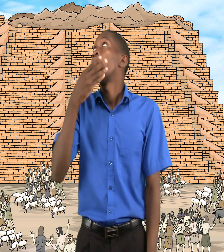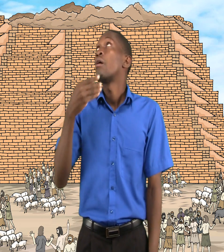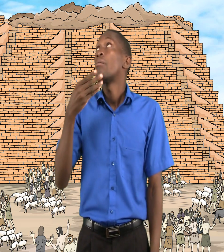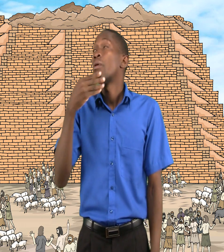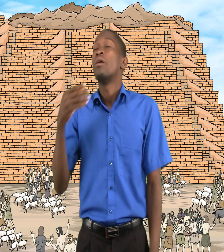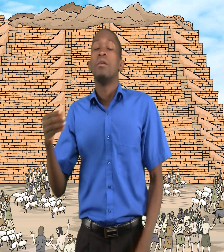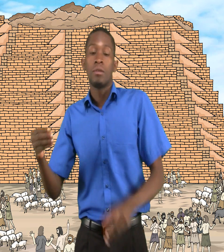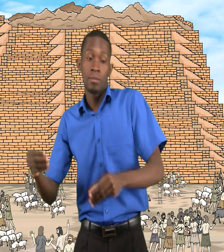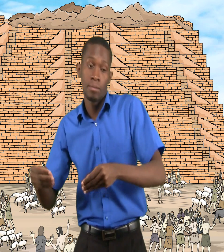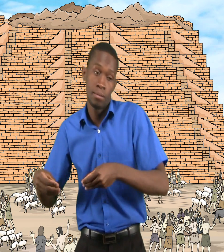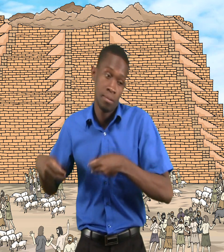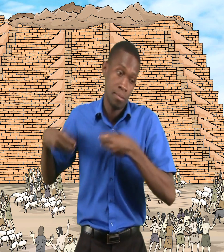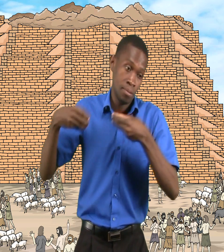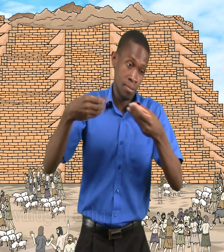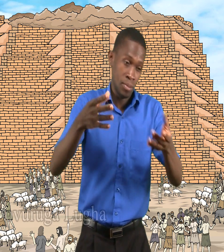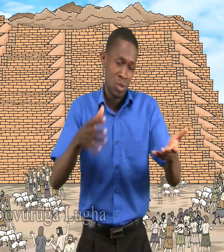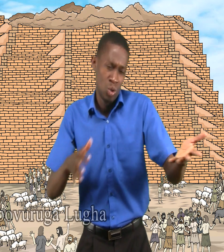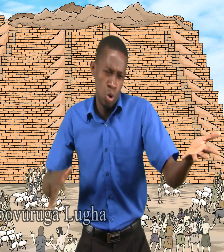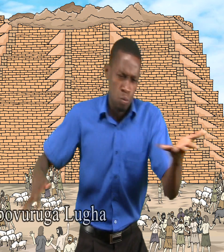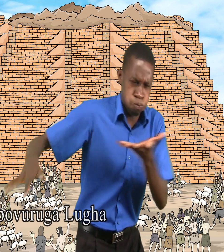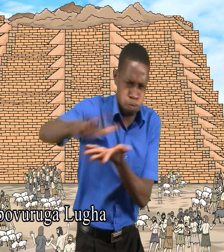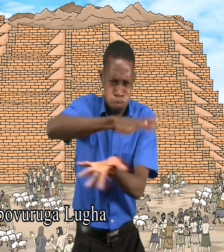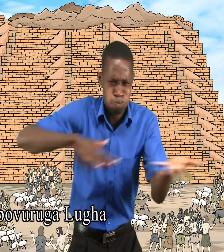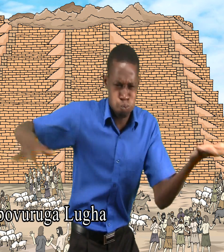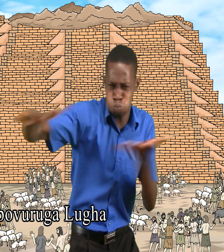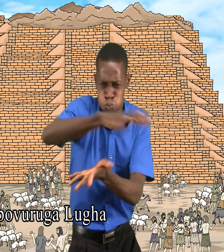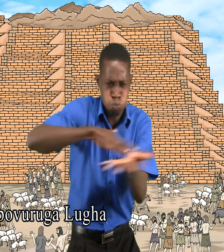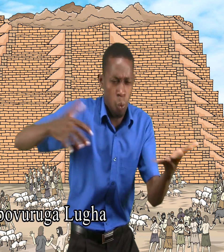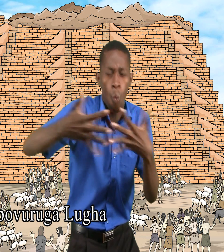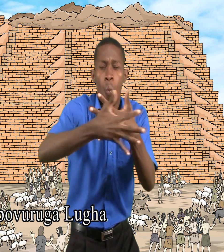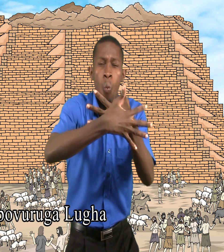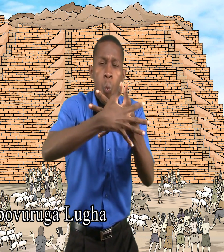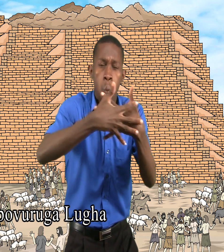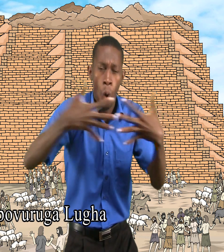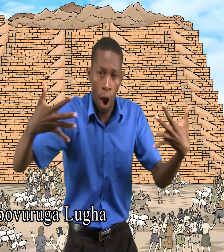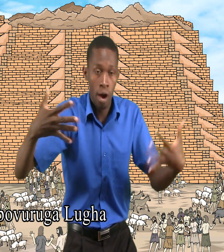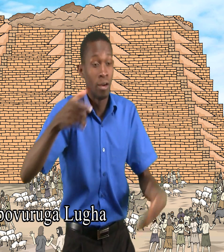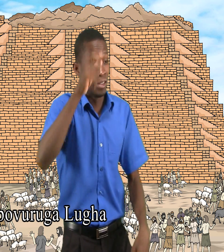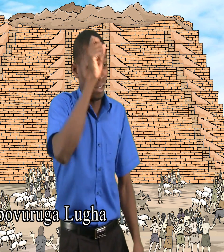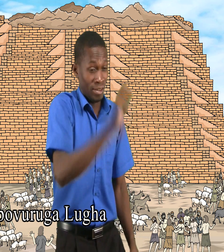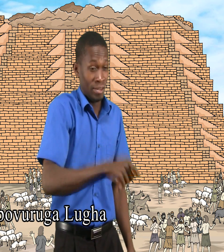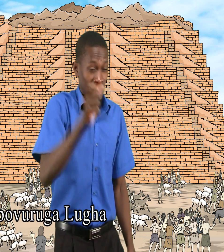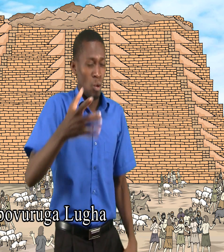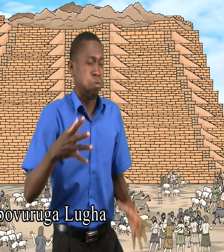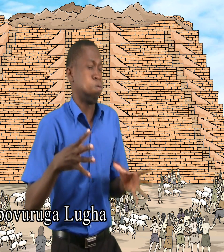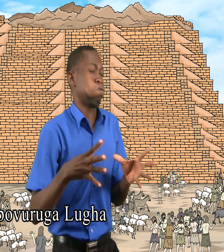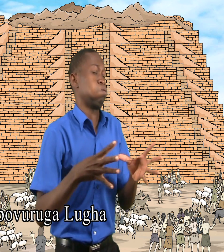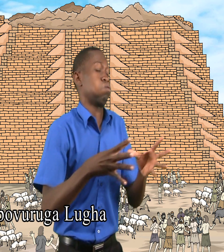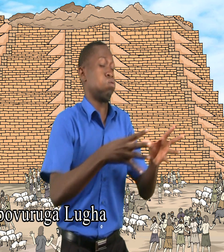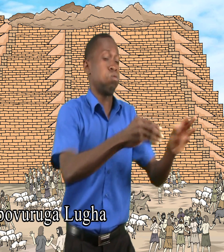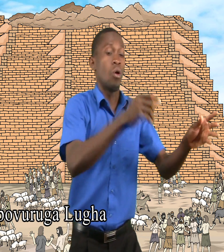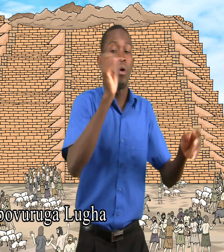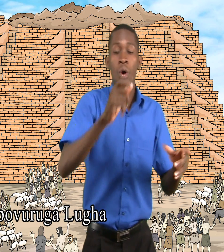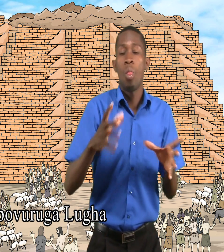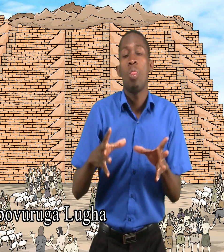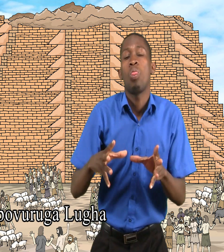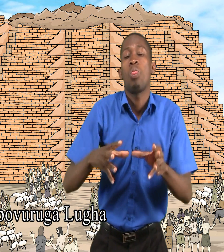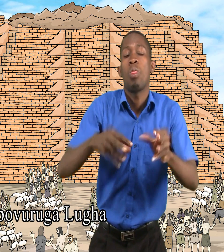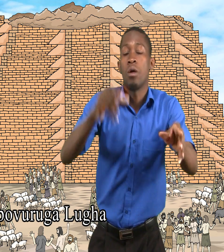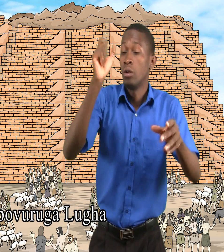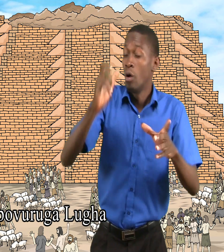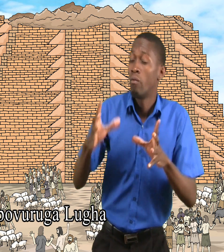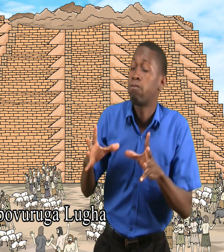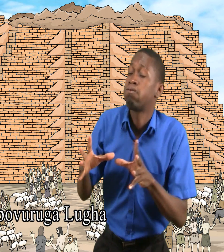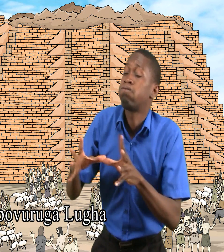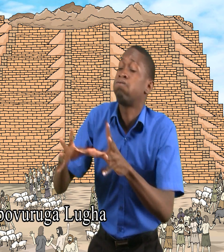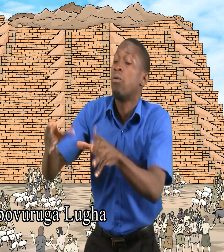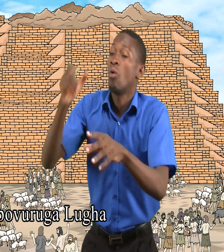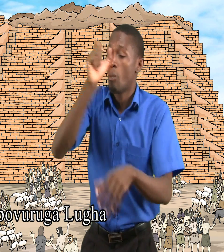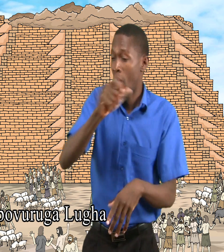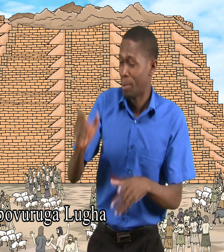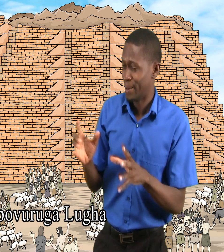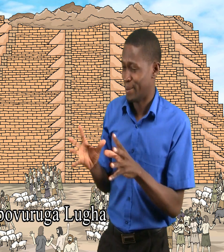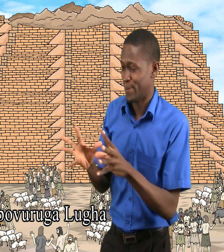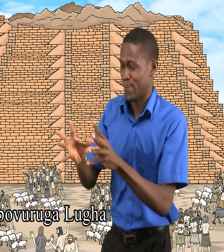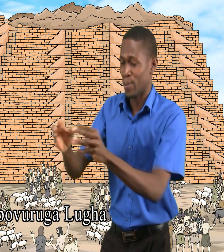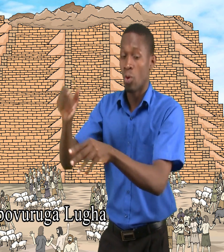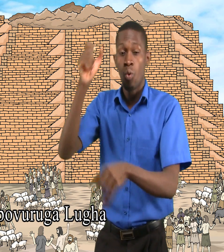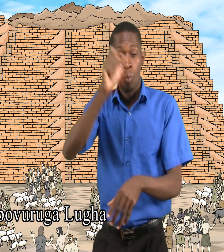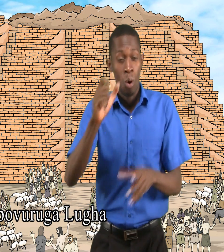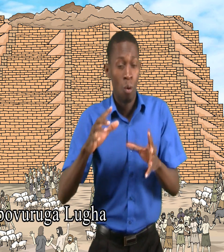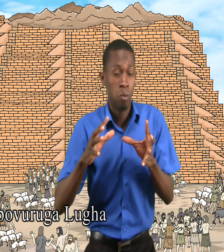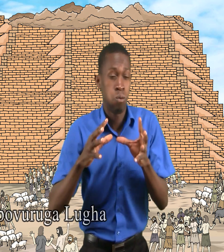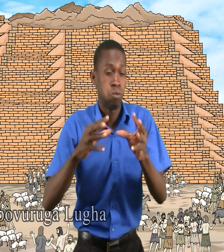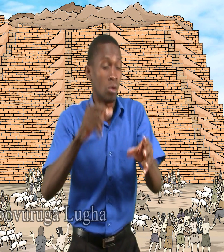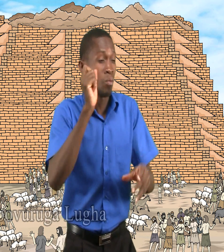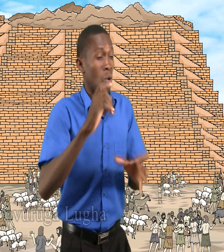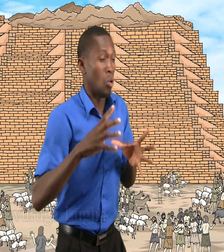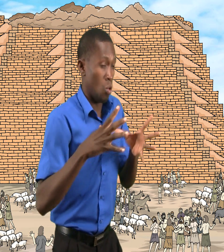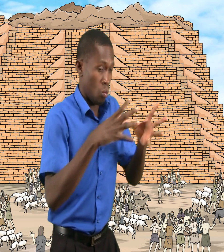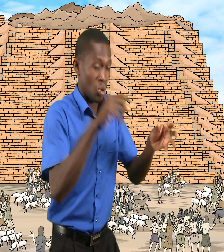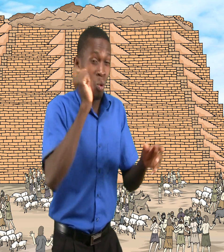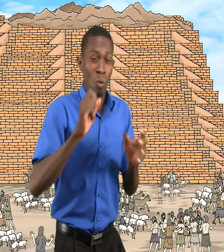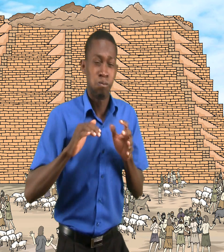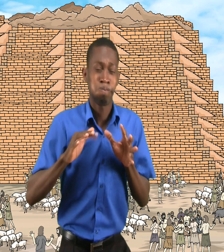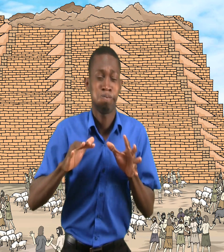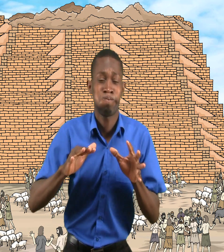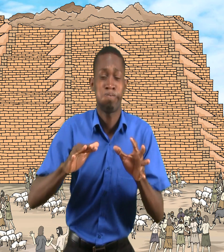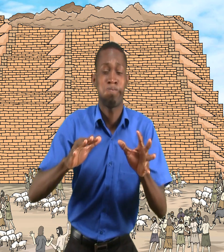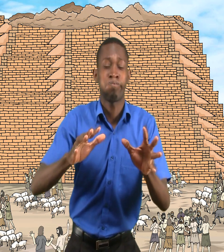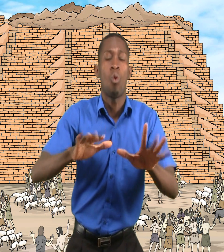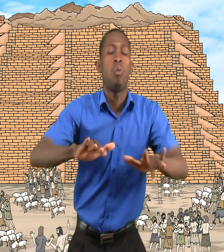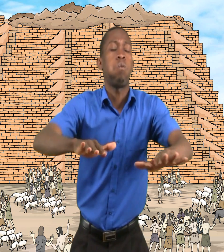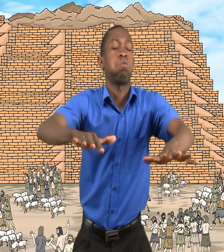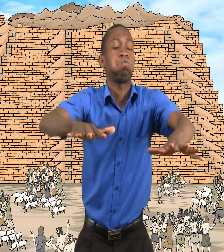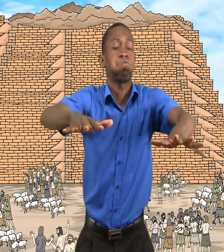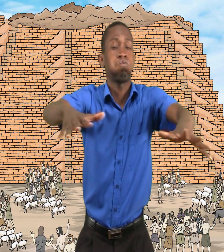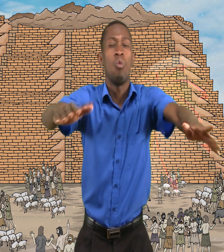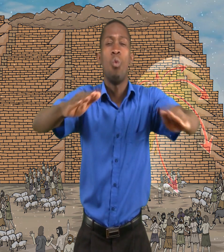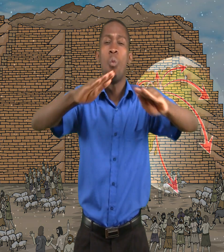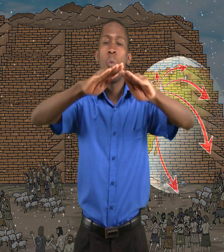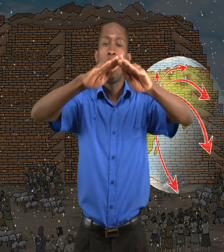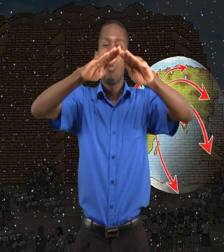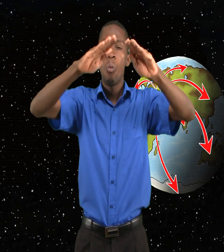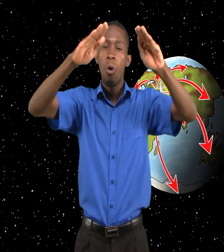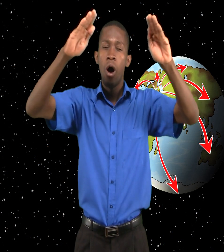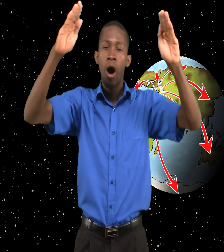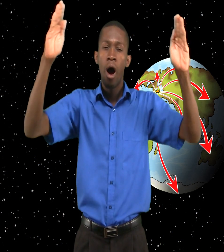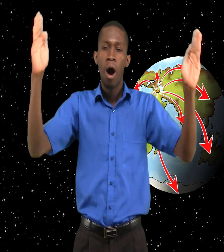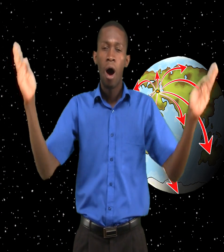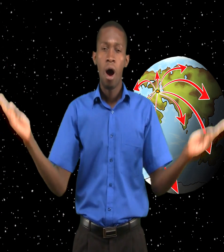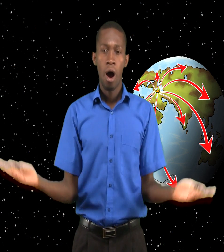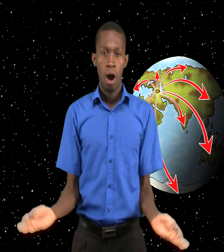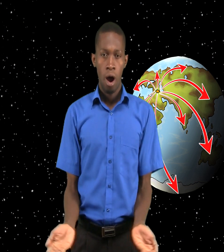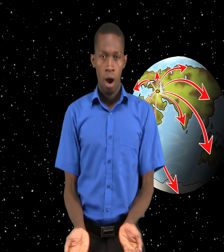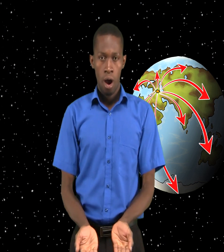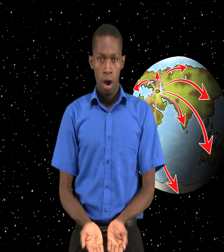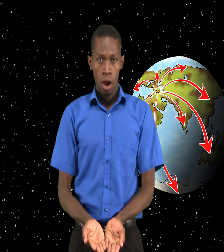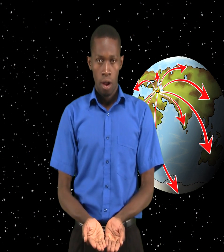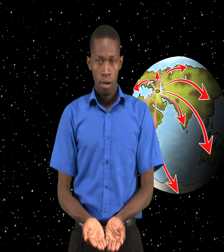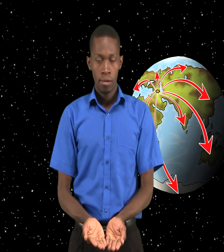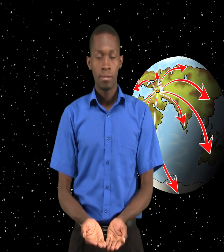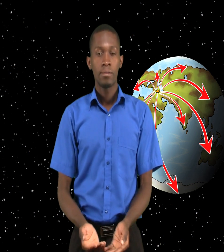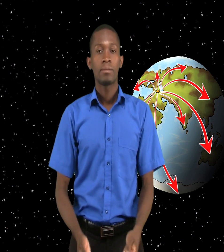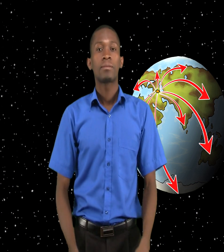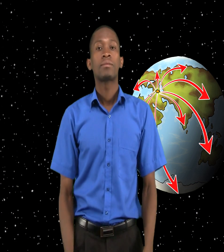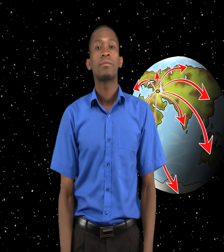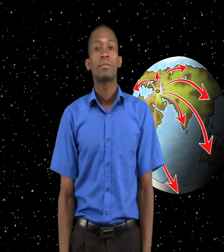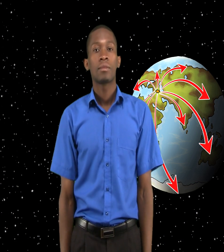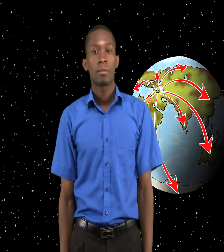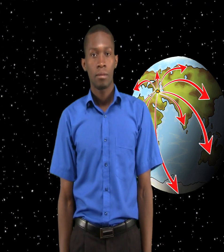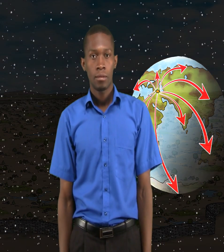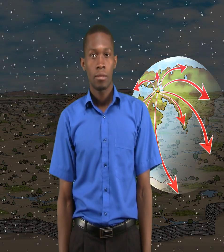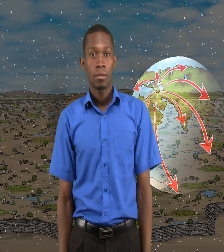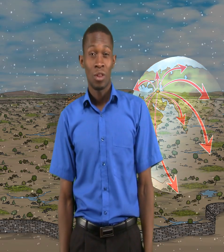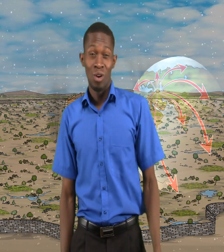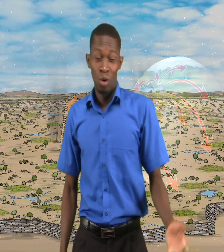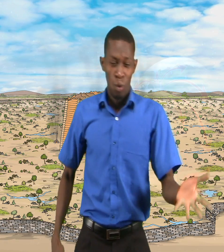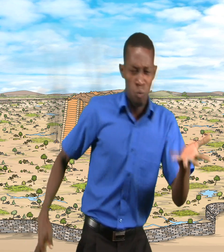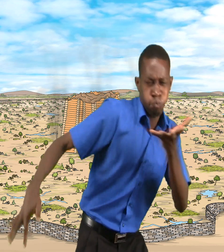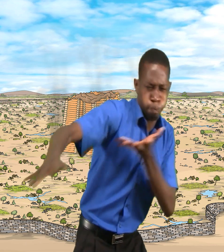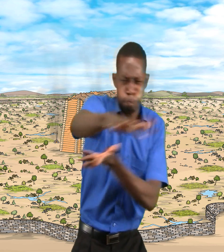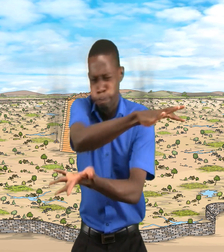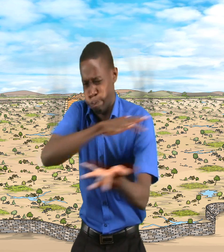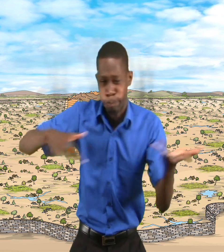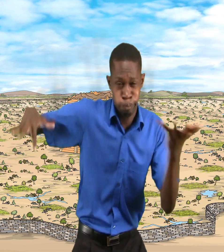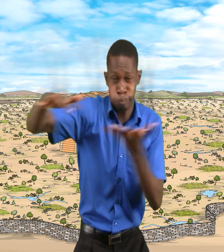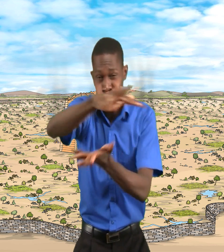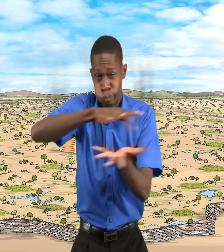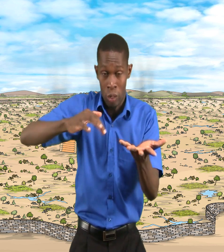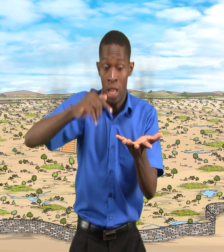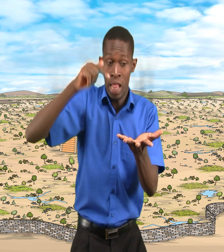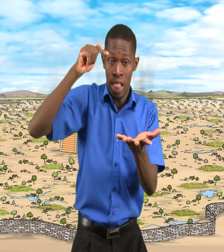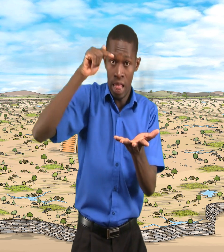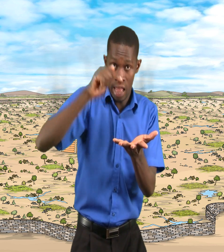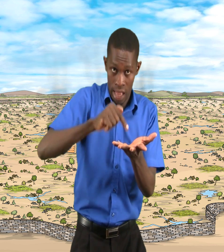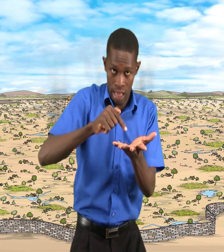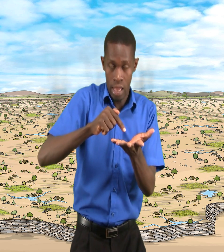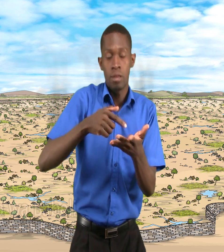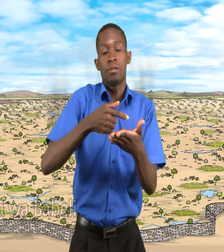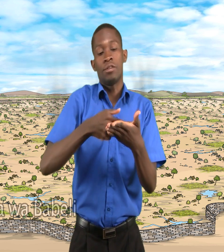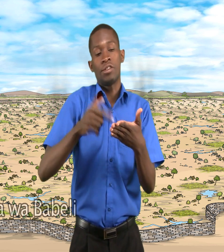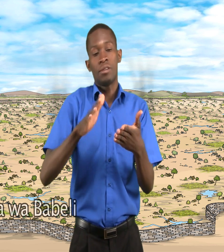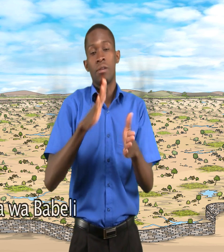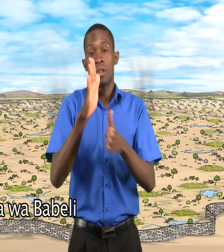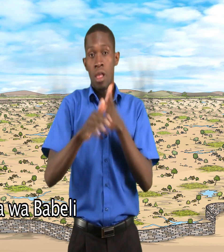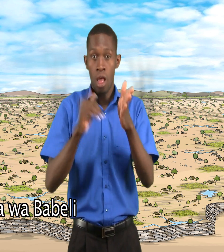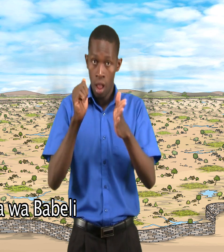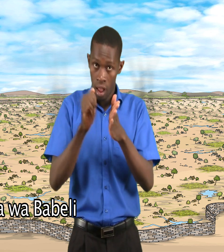Come, let Us go down and confuse their language, so that they will not understand one another’s speech.” So the LORD scattered them from there over the face of all the earth, and they stopped building the city.